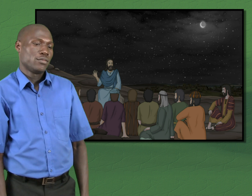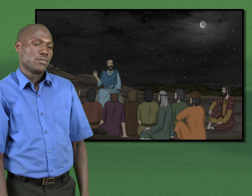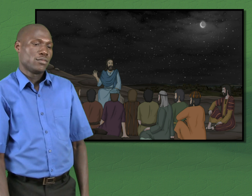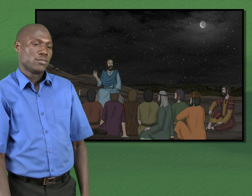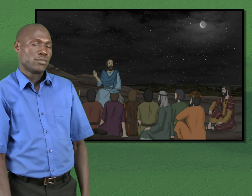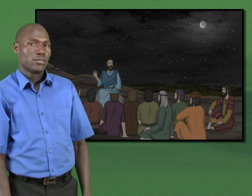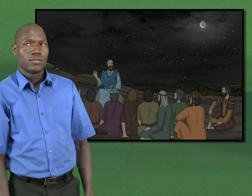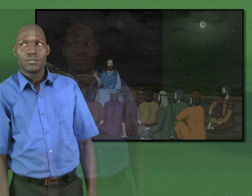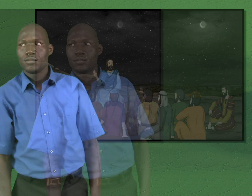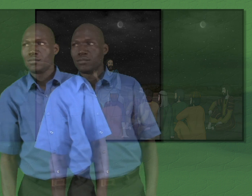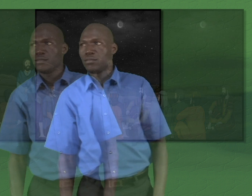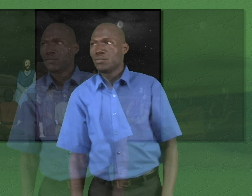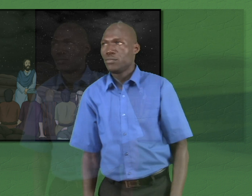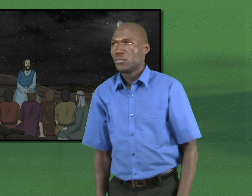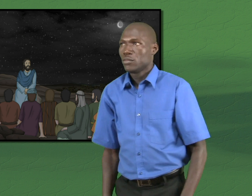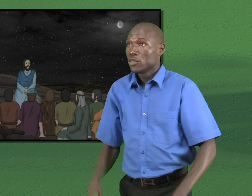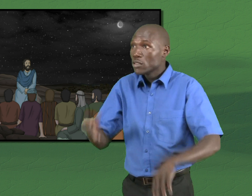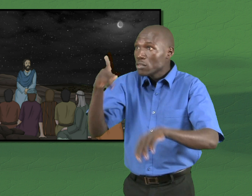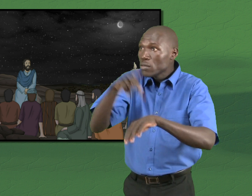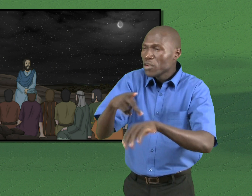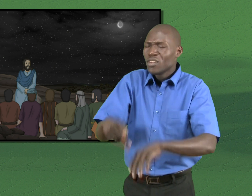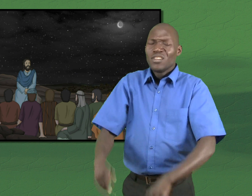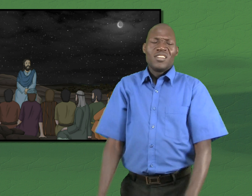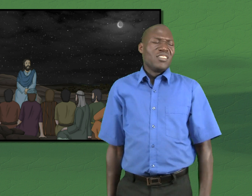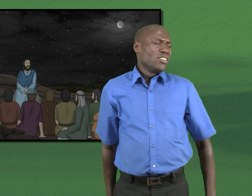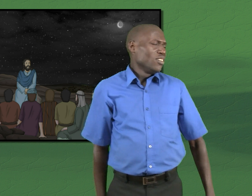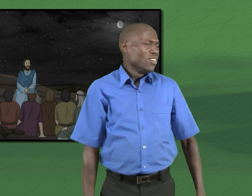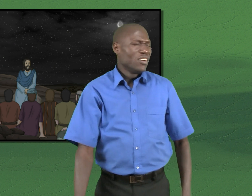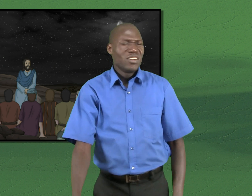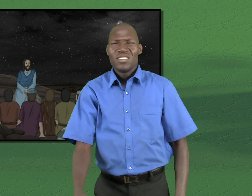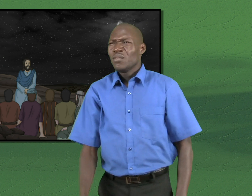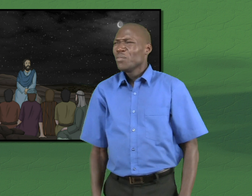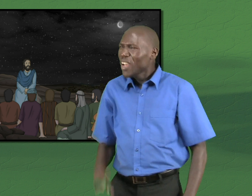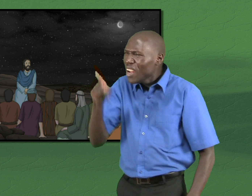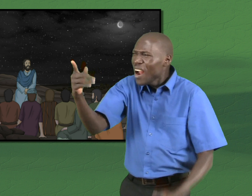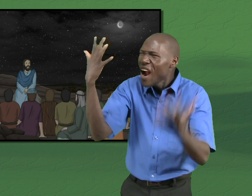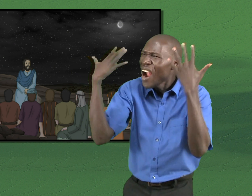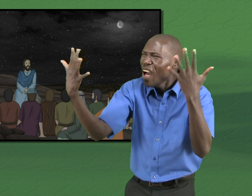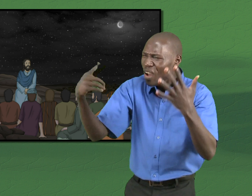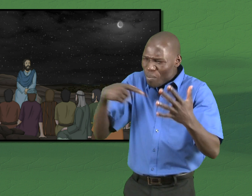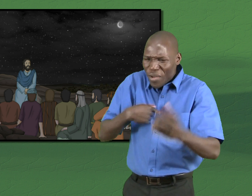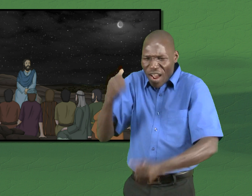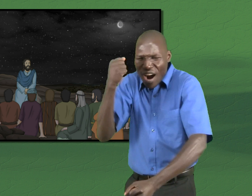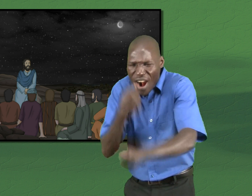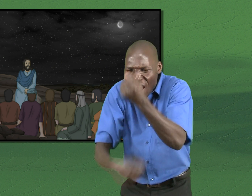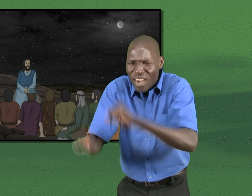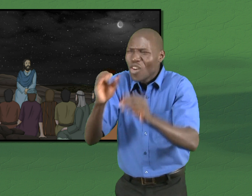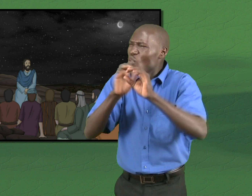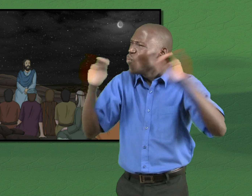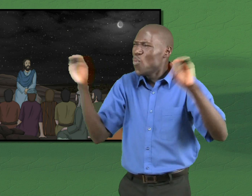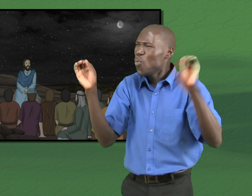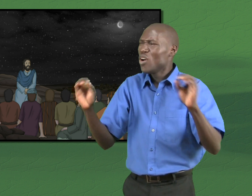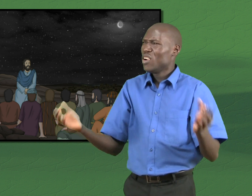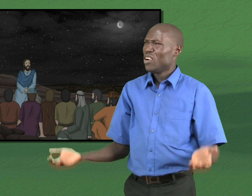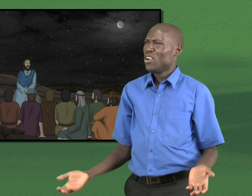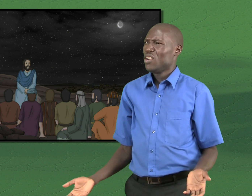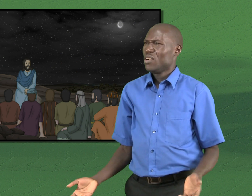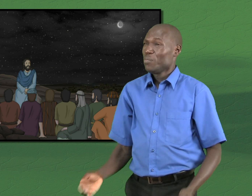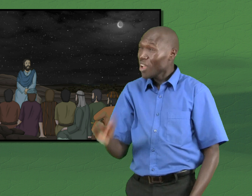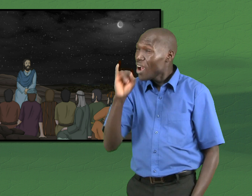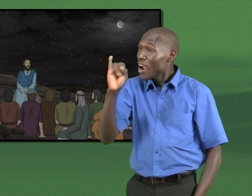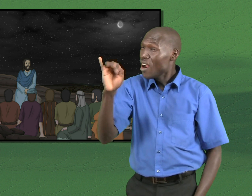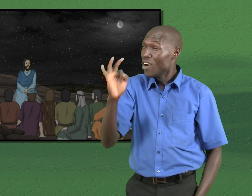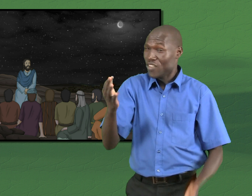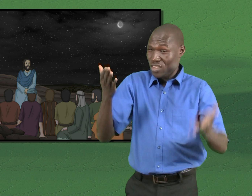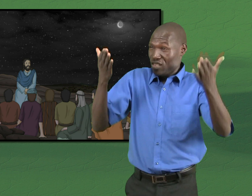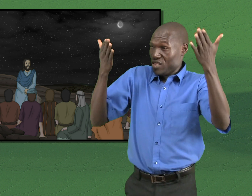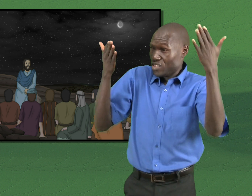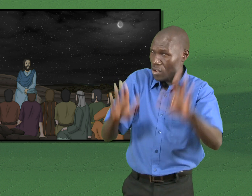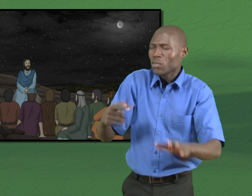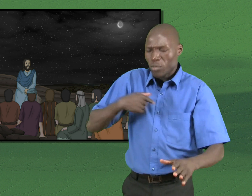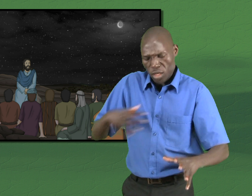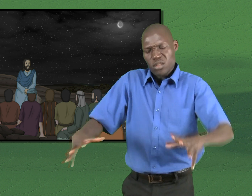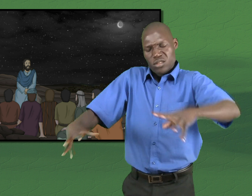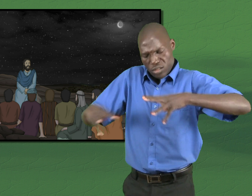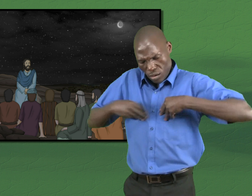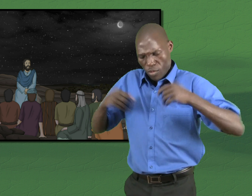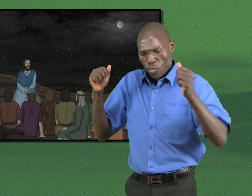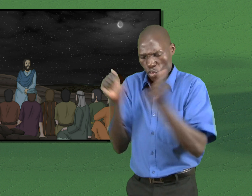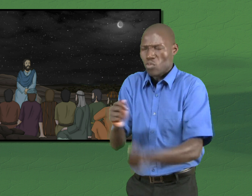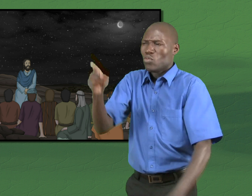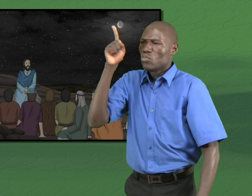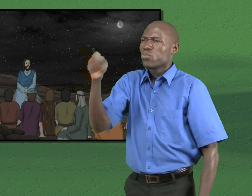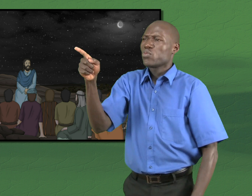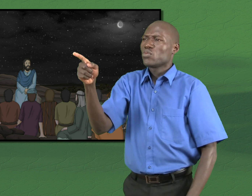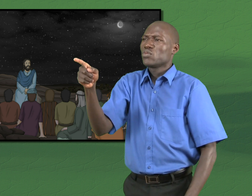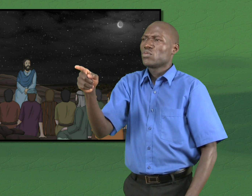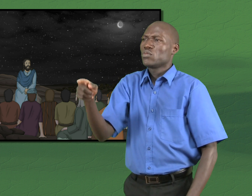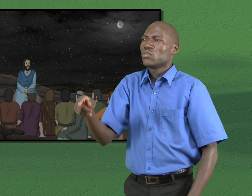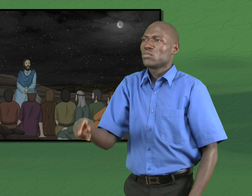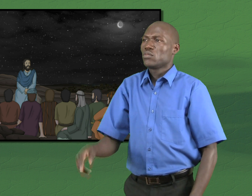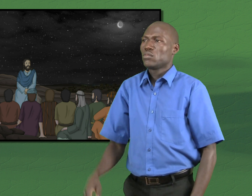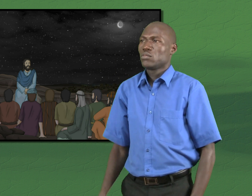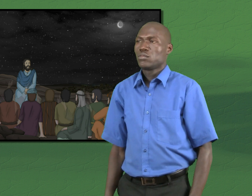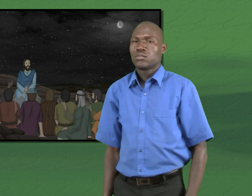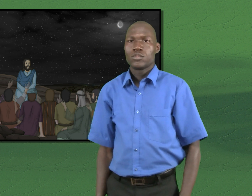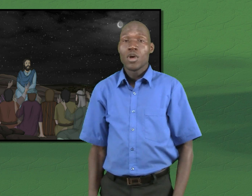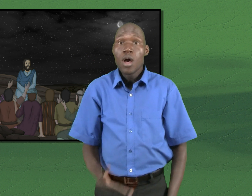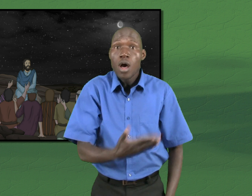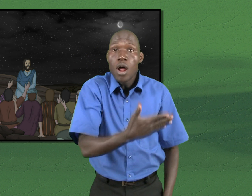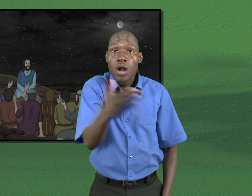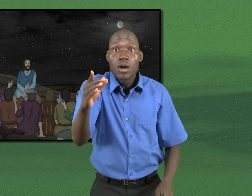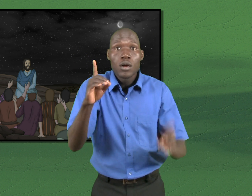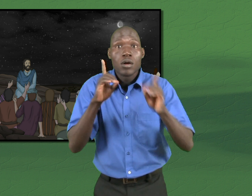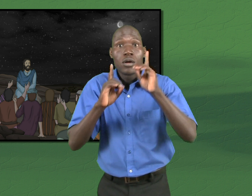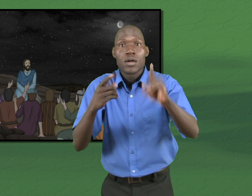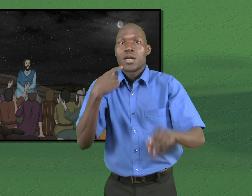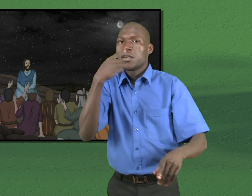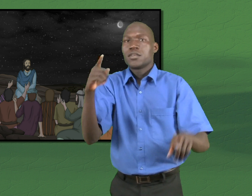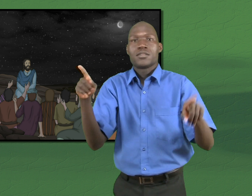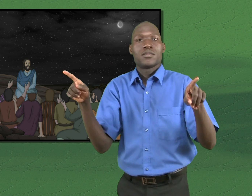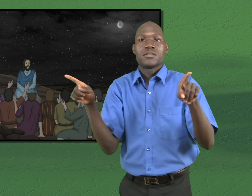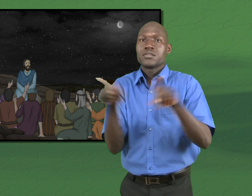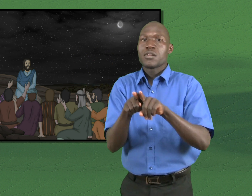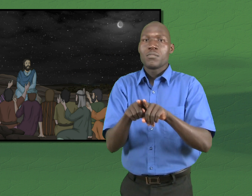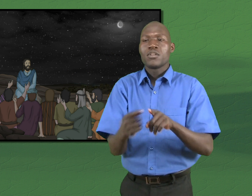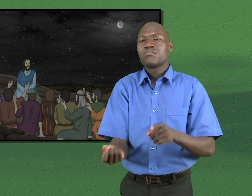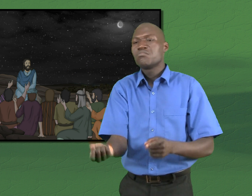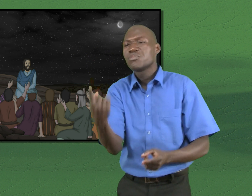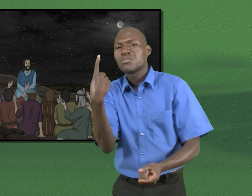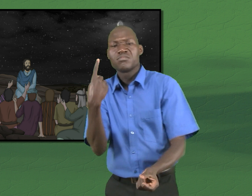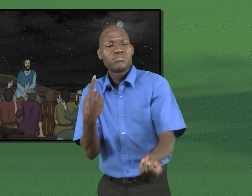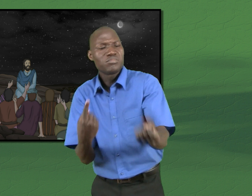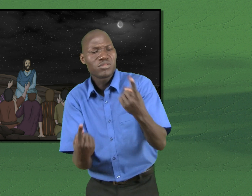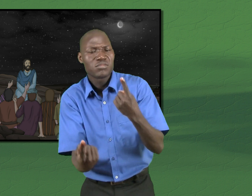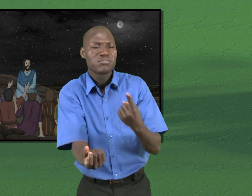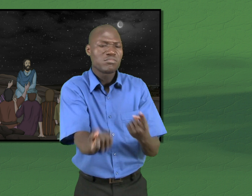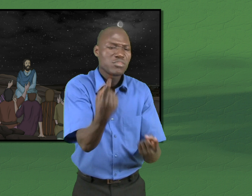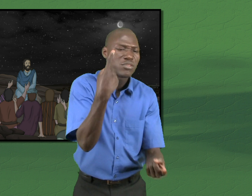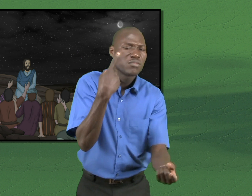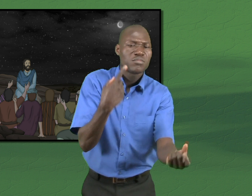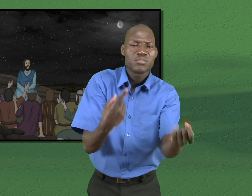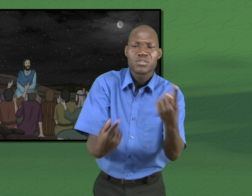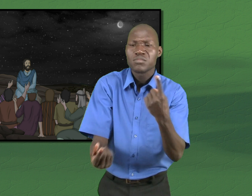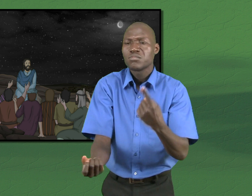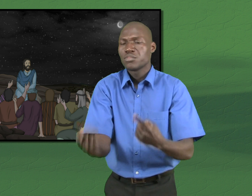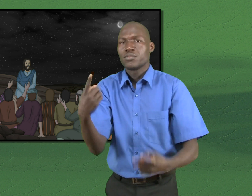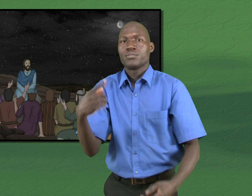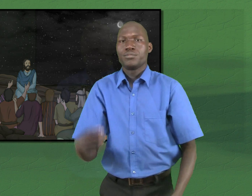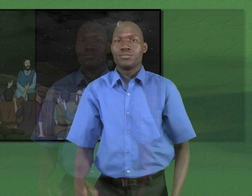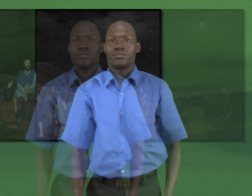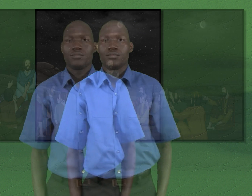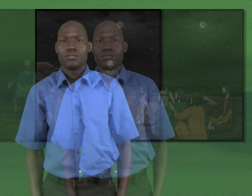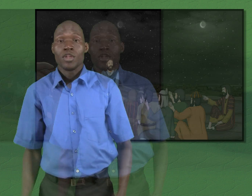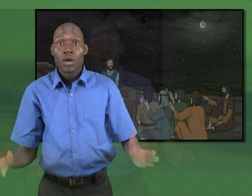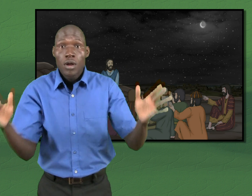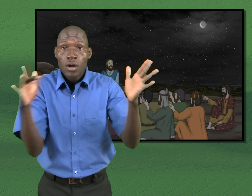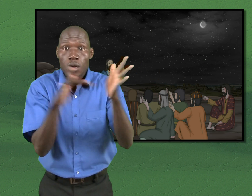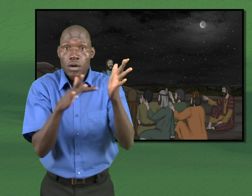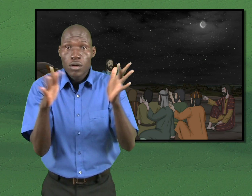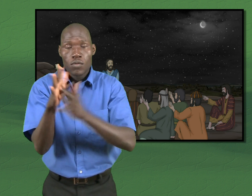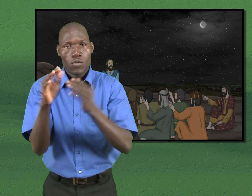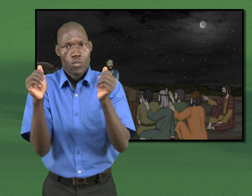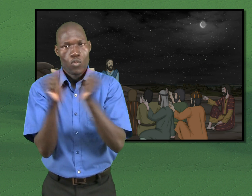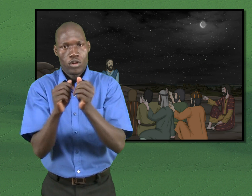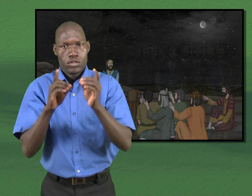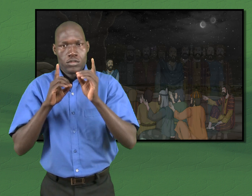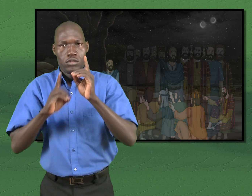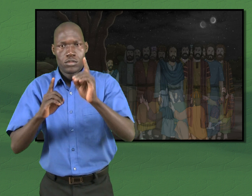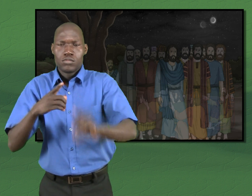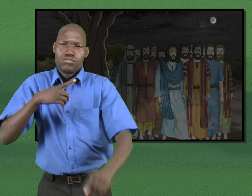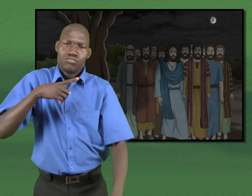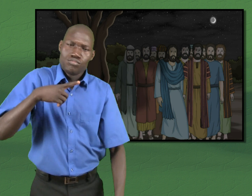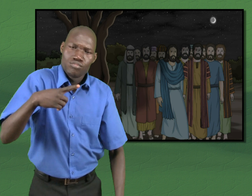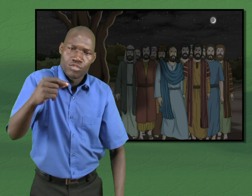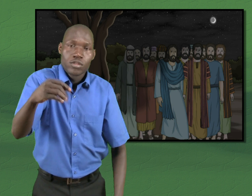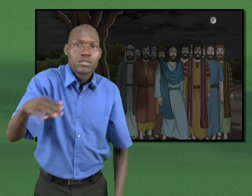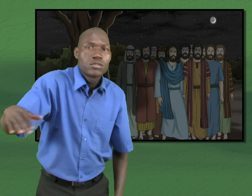Peter replied, “Even if I have to die with You, I will never deny You.” And all the other disciples said the same thing.